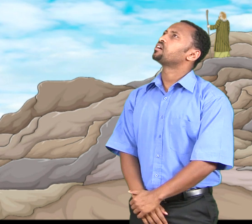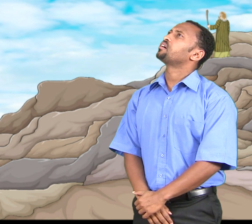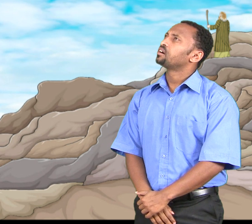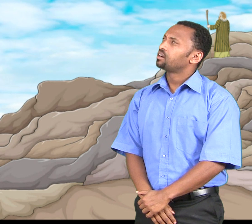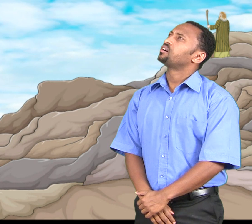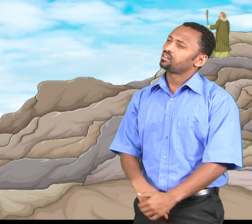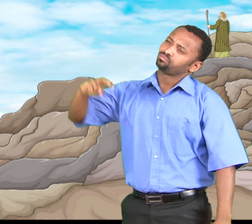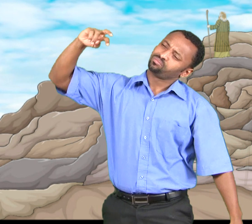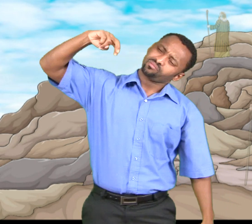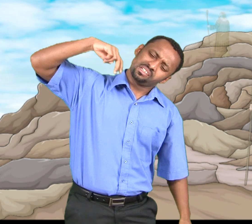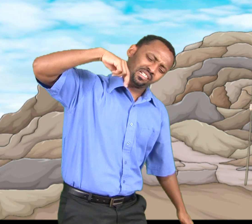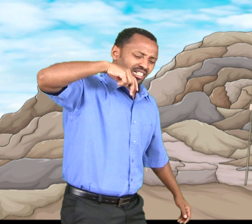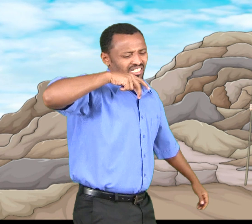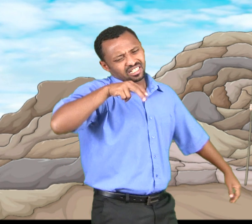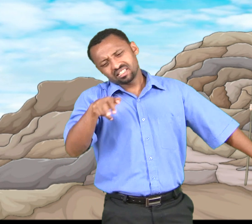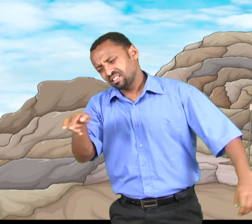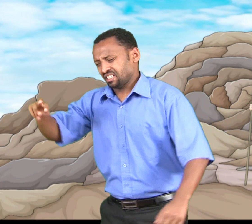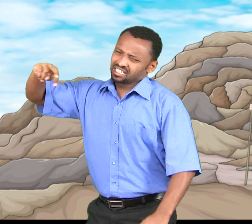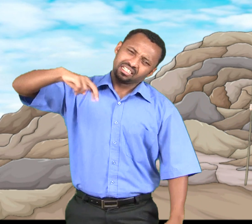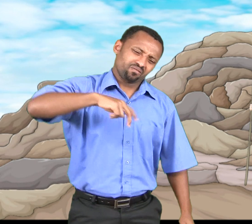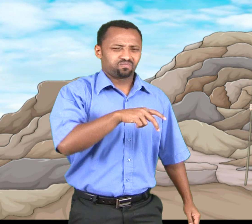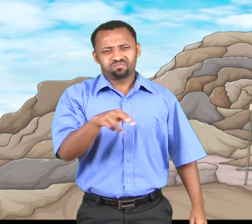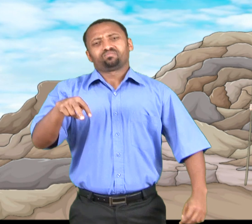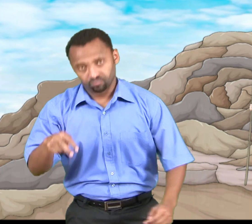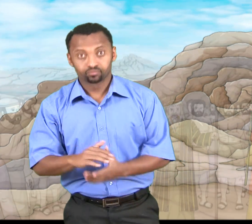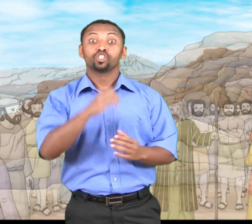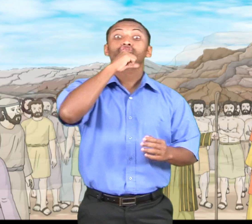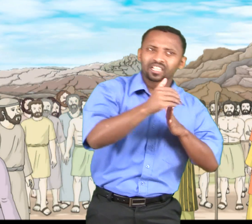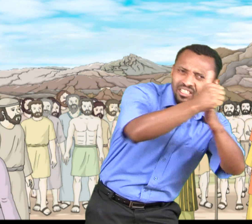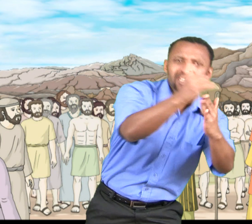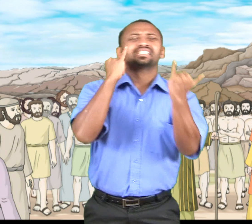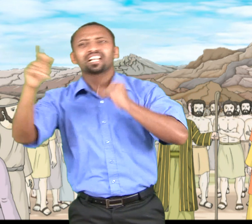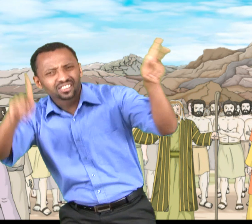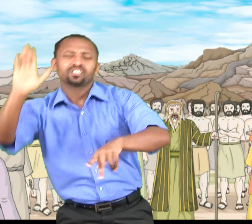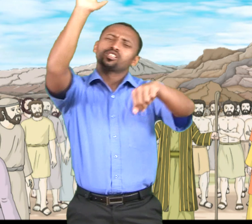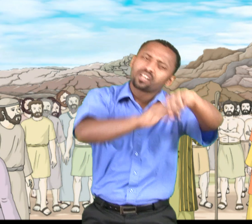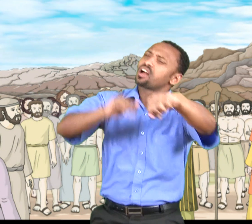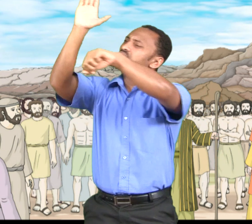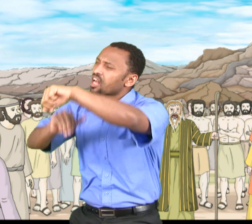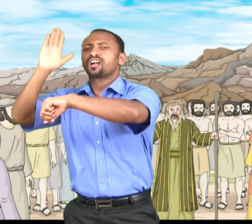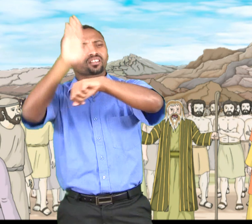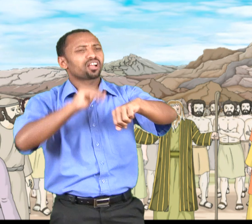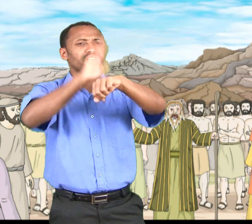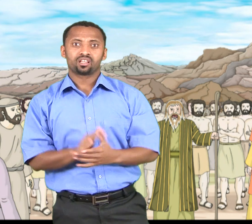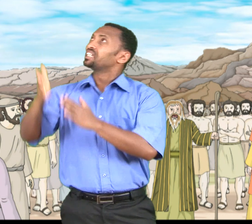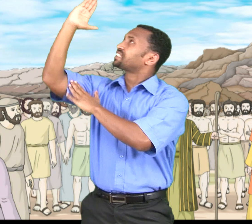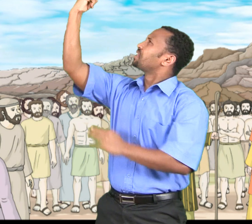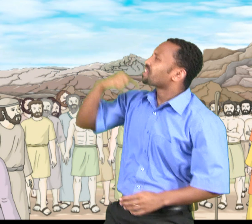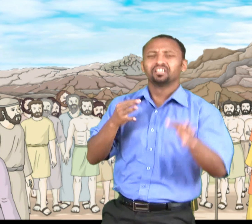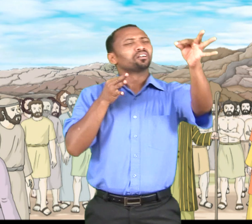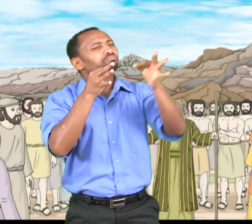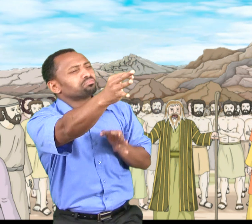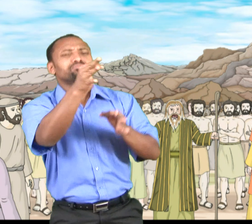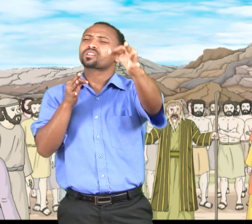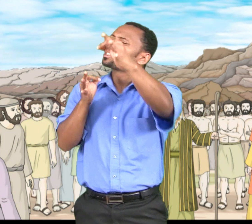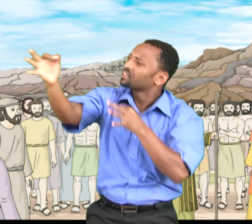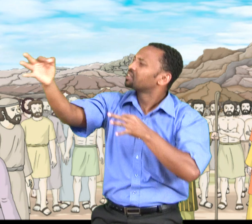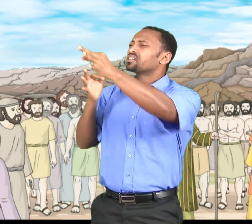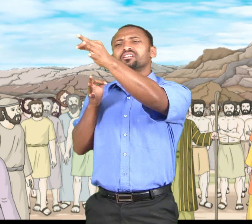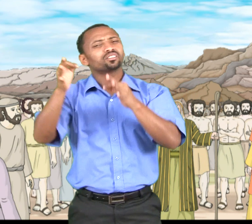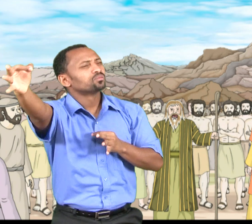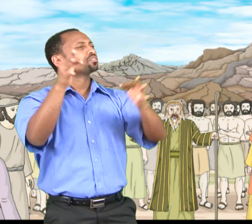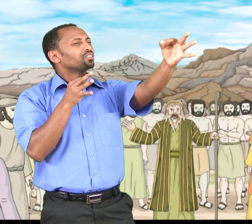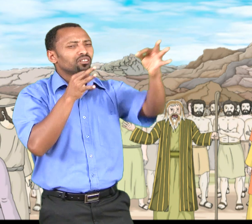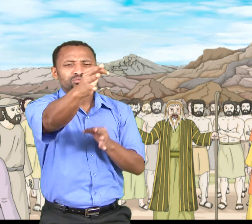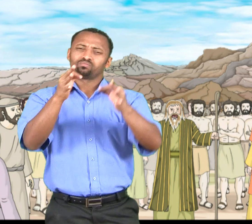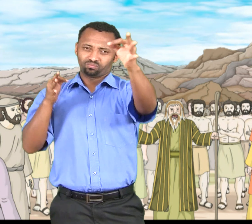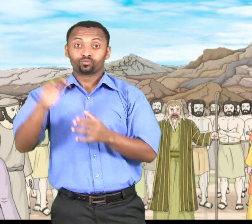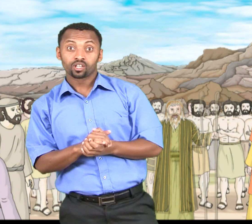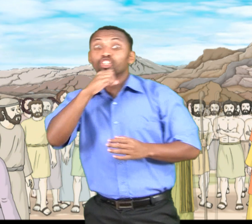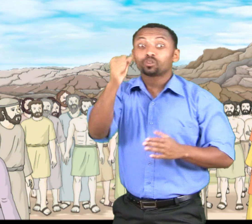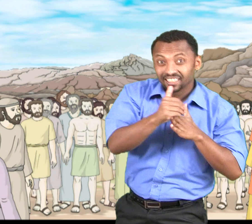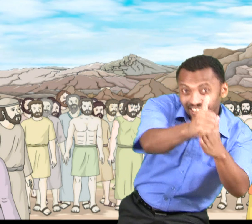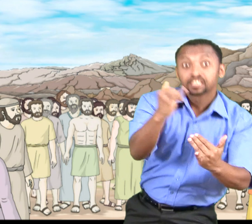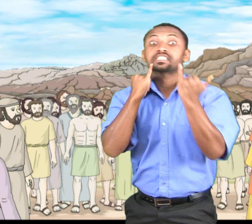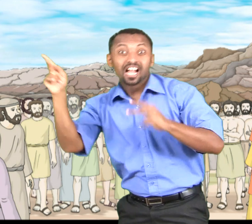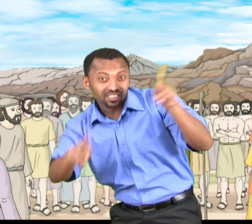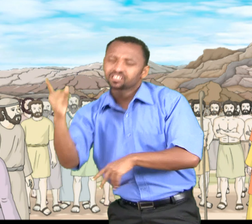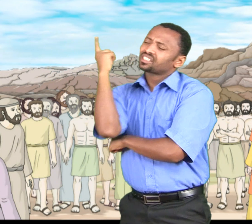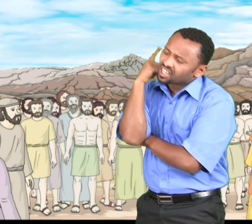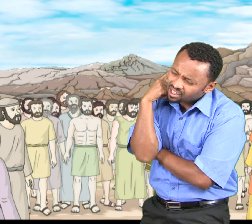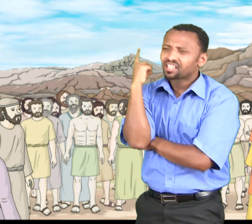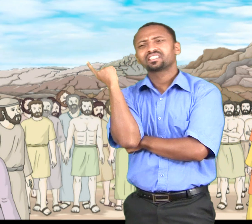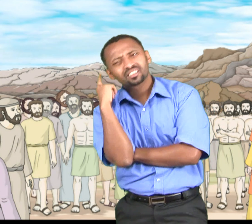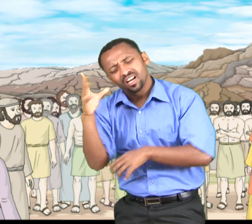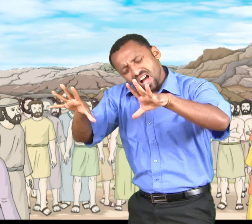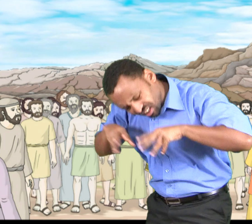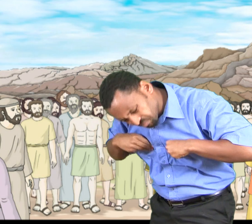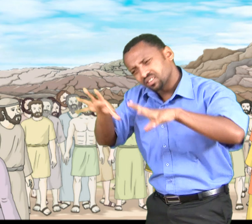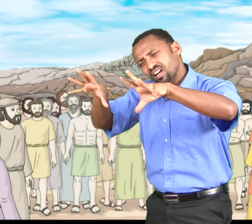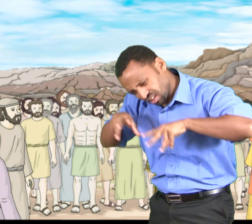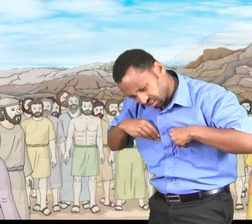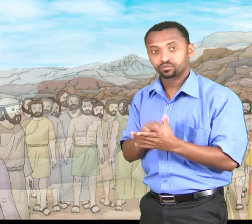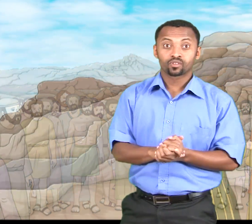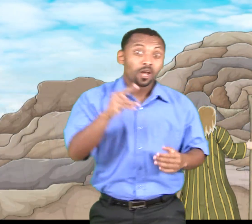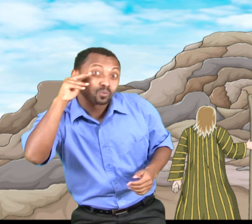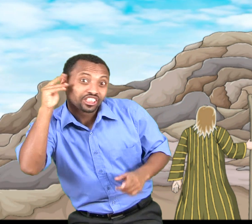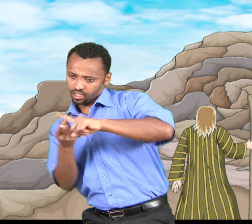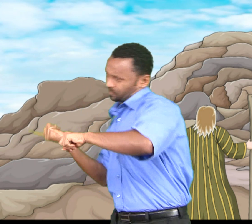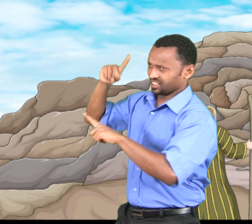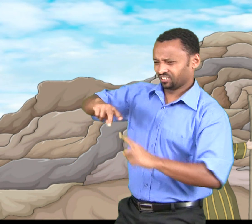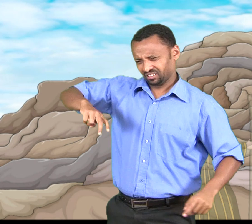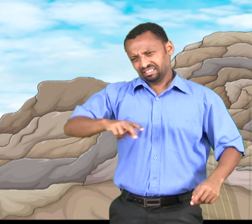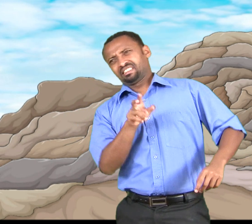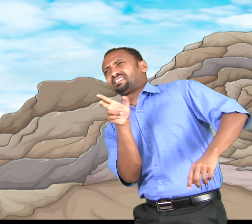So Moses went back and summoned the elders of the people and set before them all these words that the LORD had commanded him. And all the people answered together, “We will do everything that the LORD has spoken.”